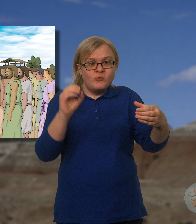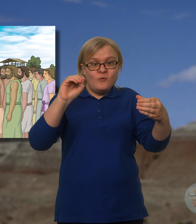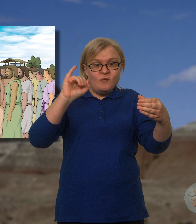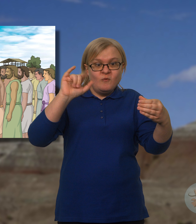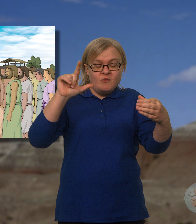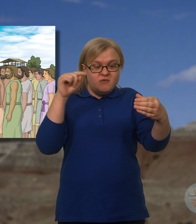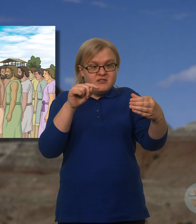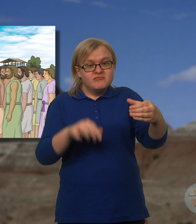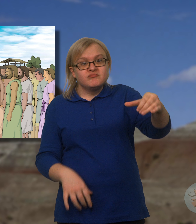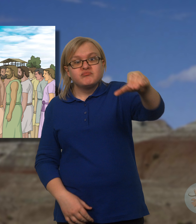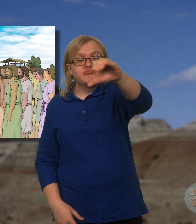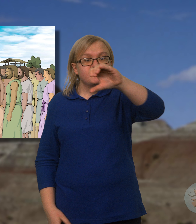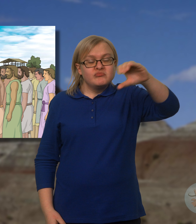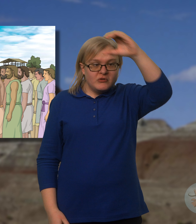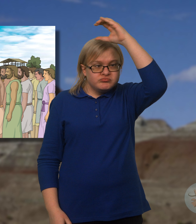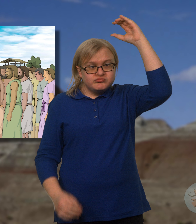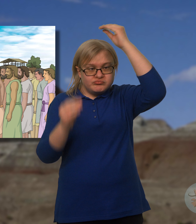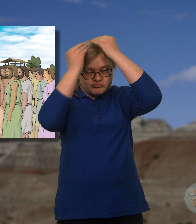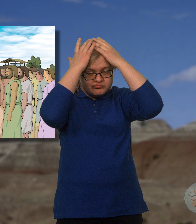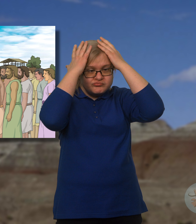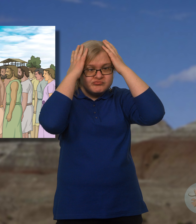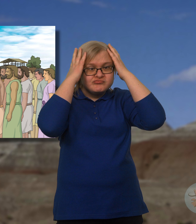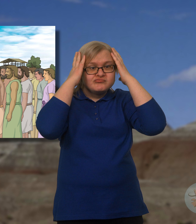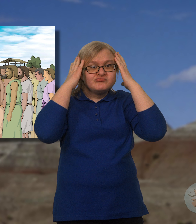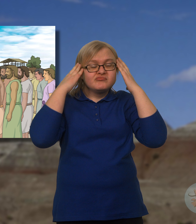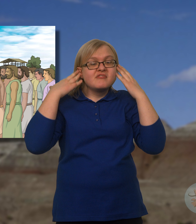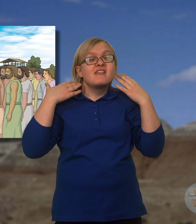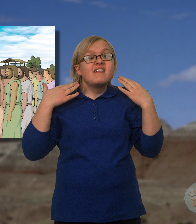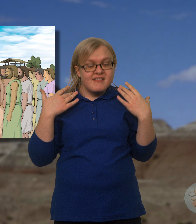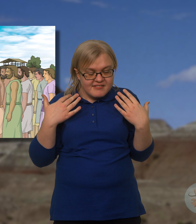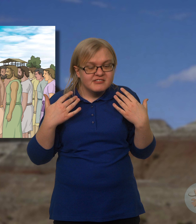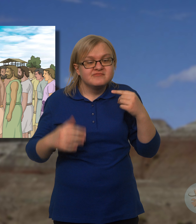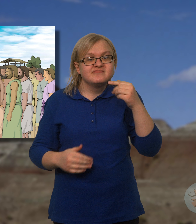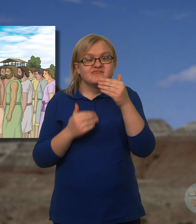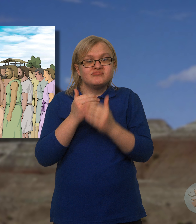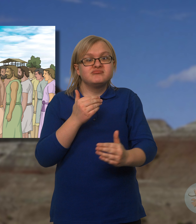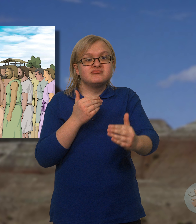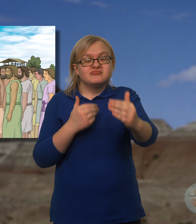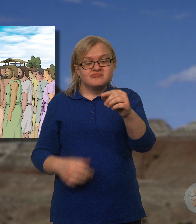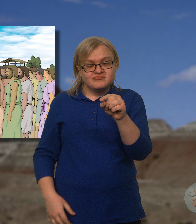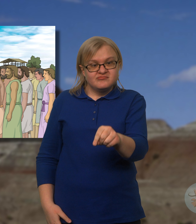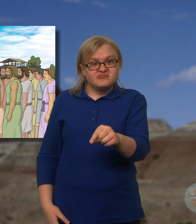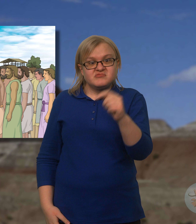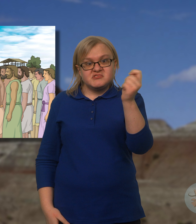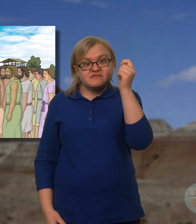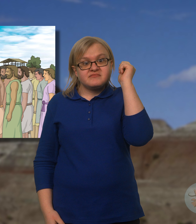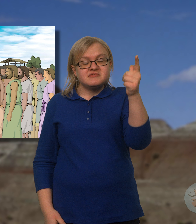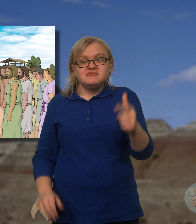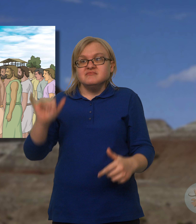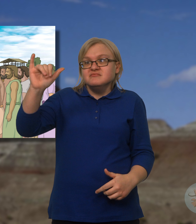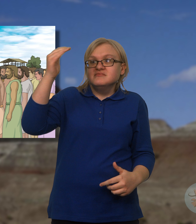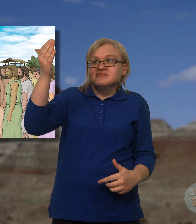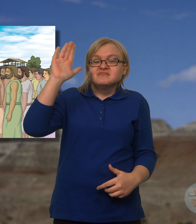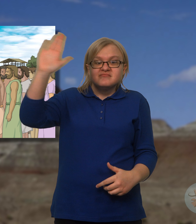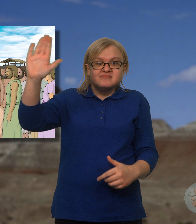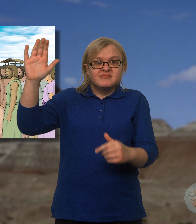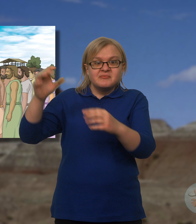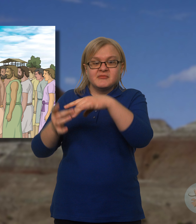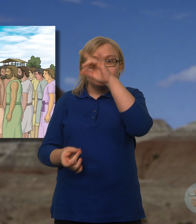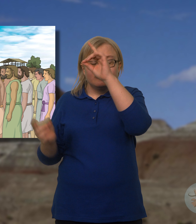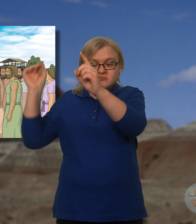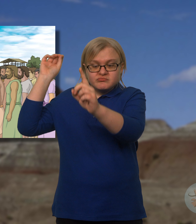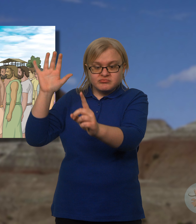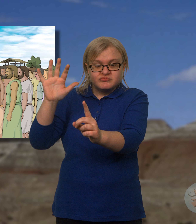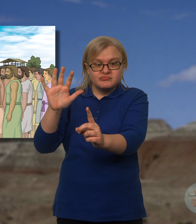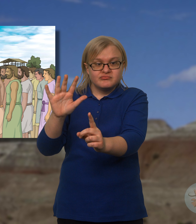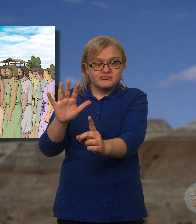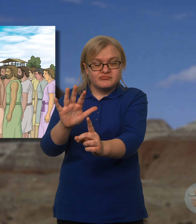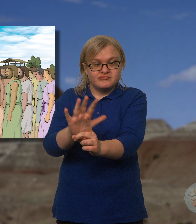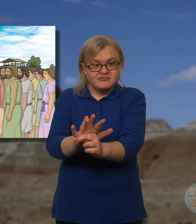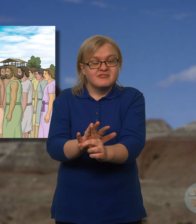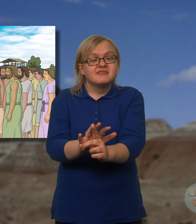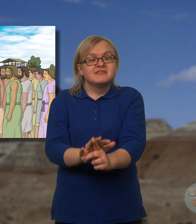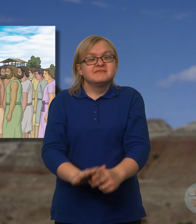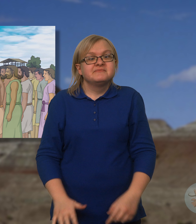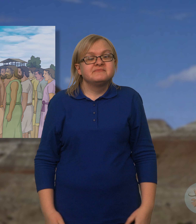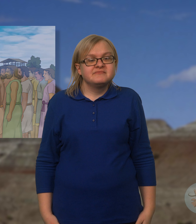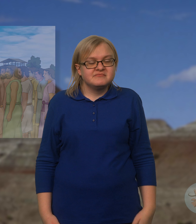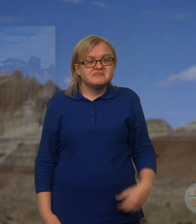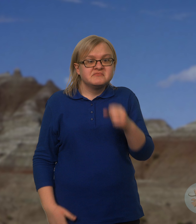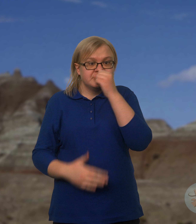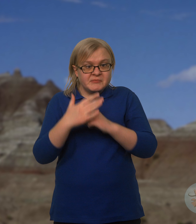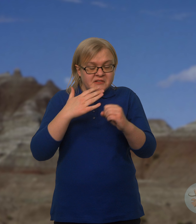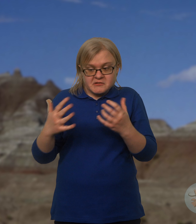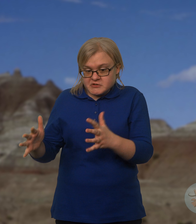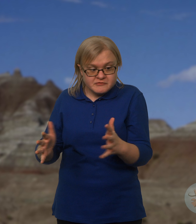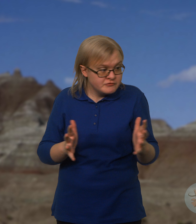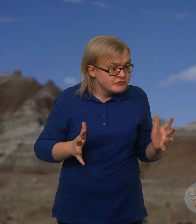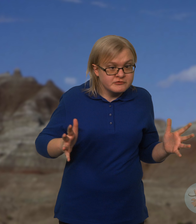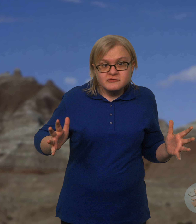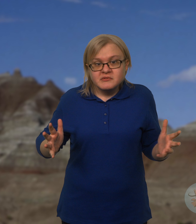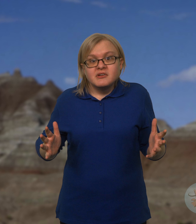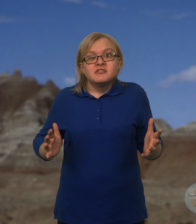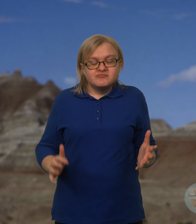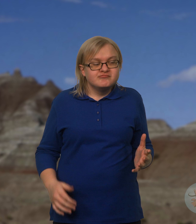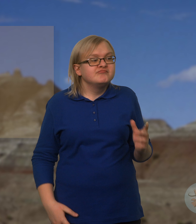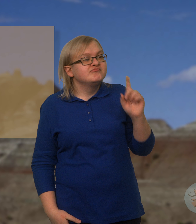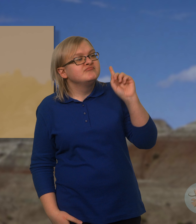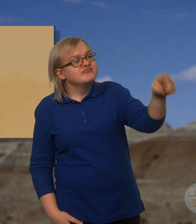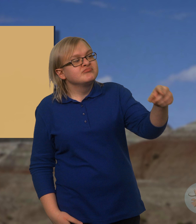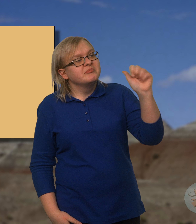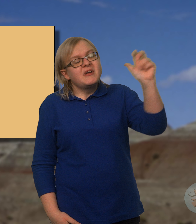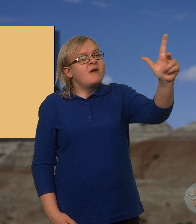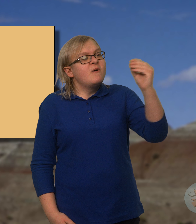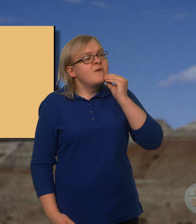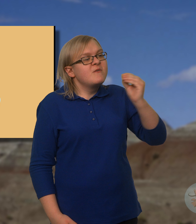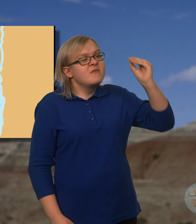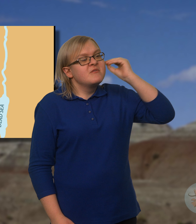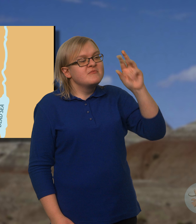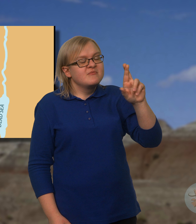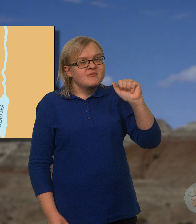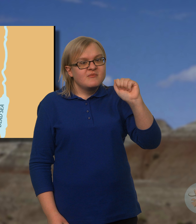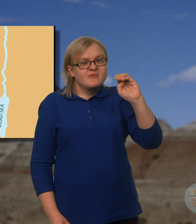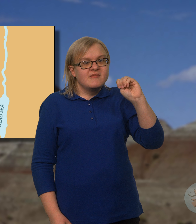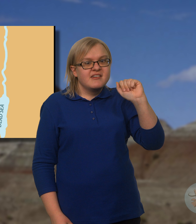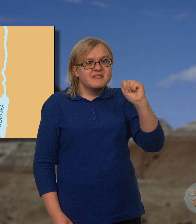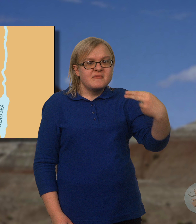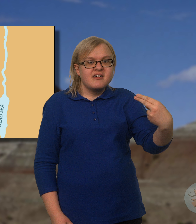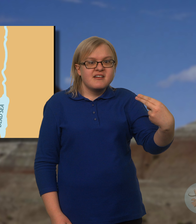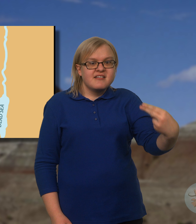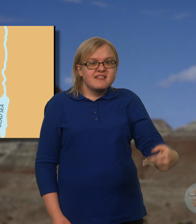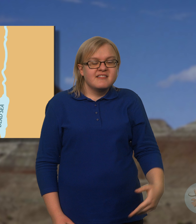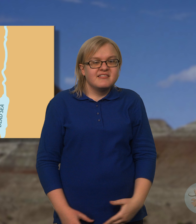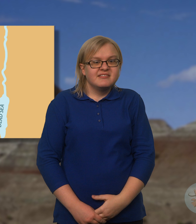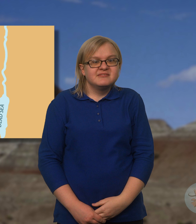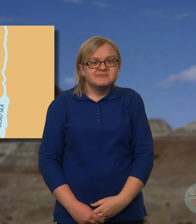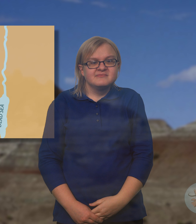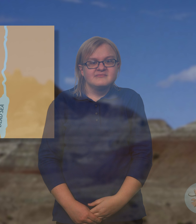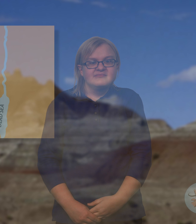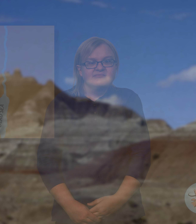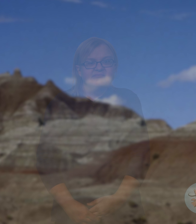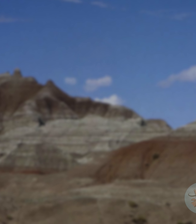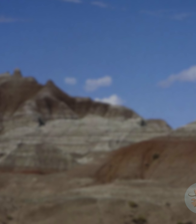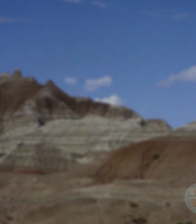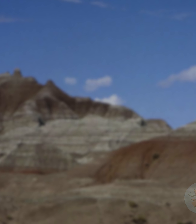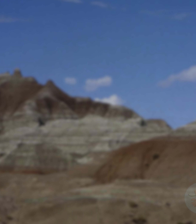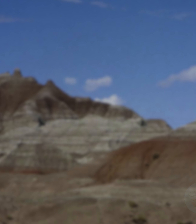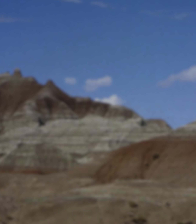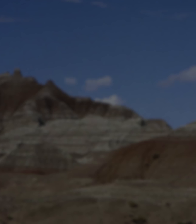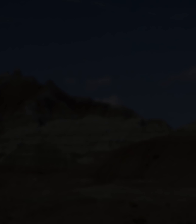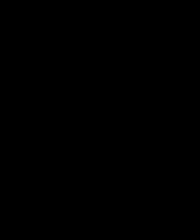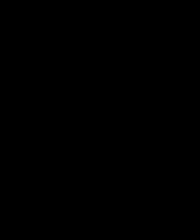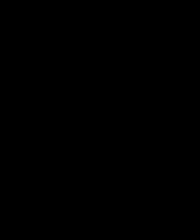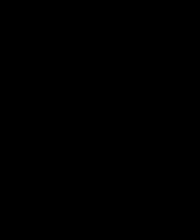So Samuel took the horn of oil and anointed him in the presence of his brothers, and the Spirit of the LORD rushed upon David from that day forward. Then Samuel set out and went to Ramah.